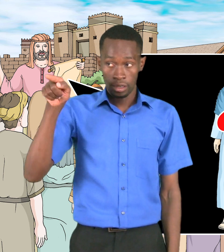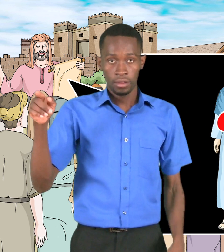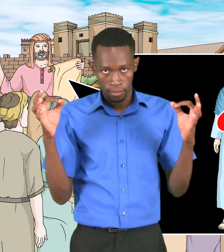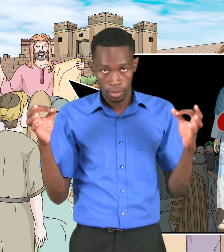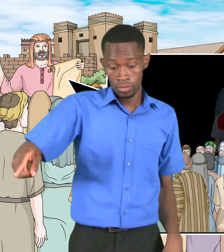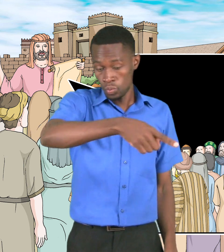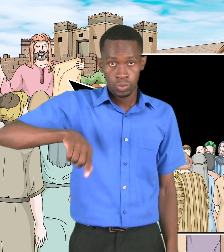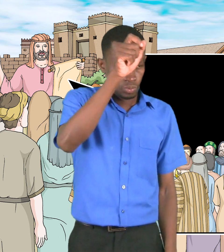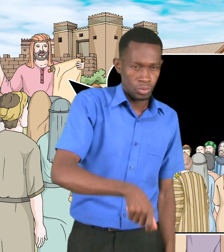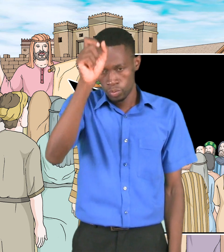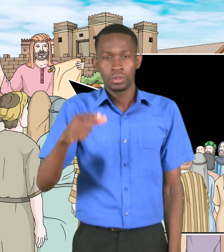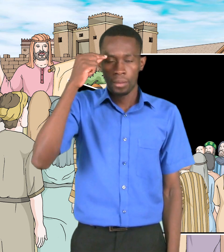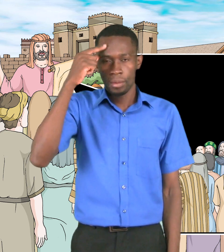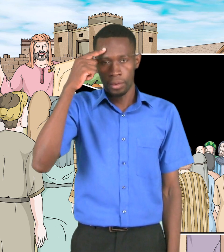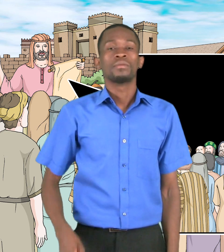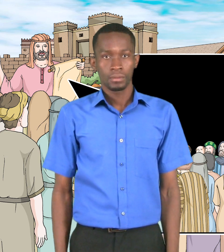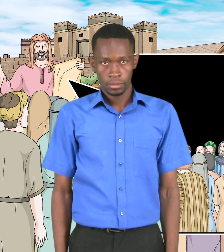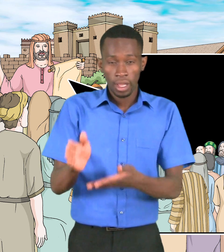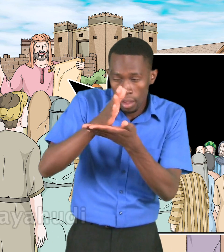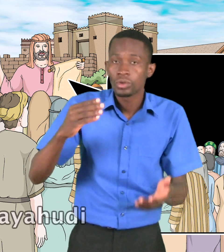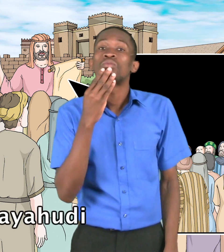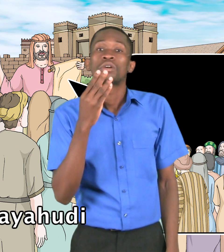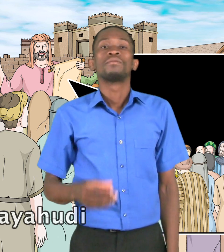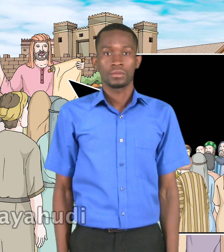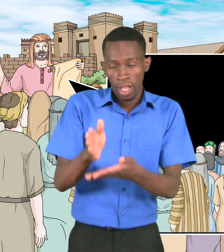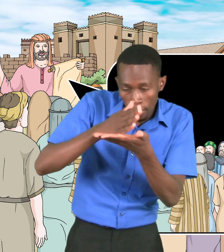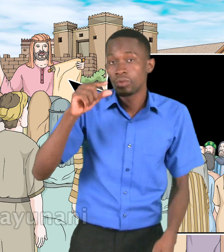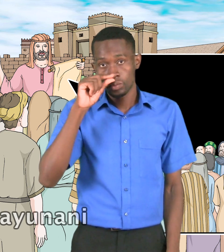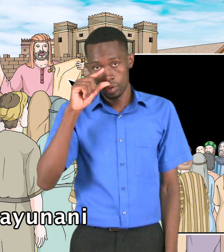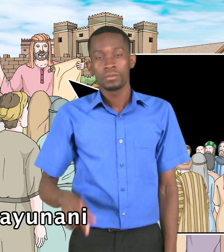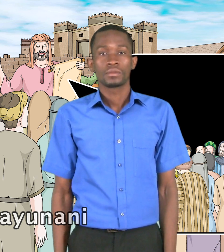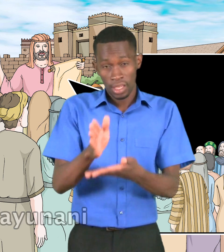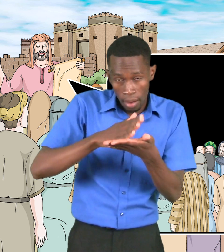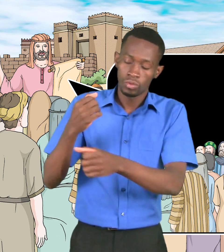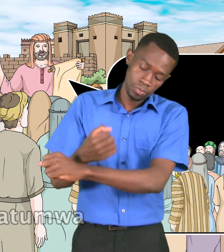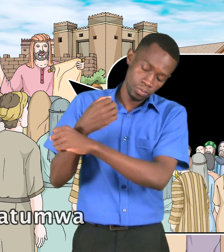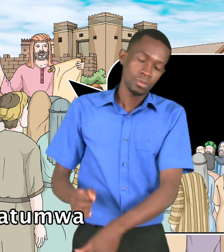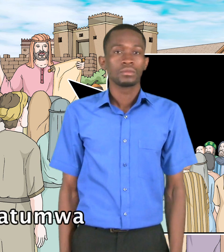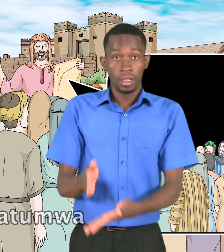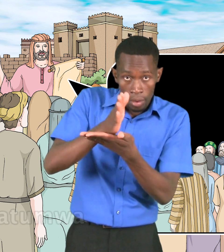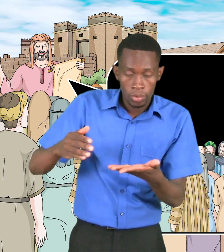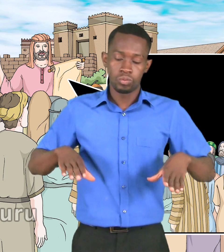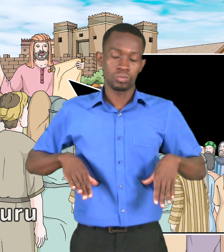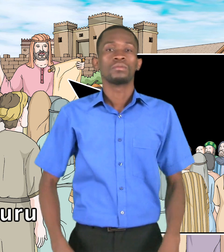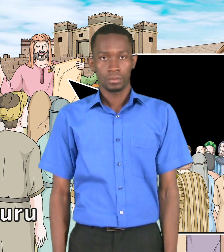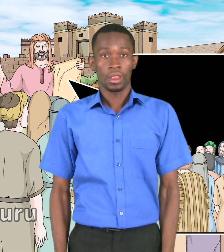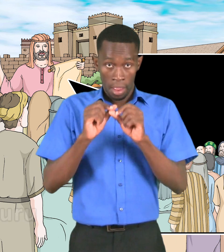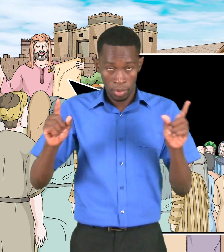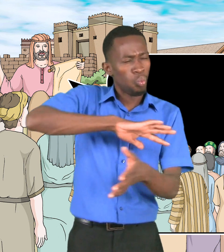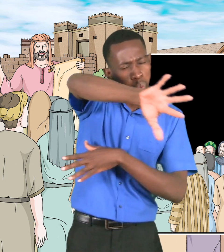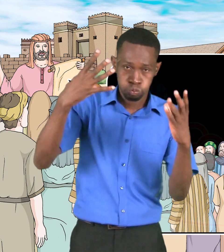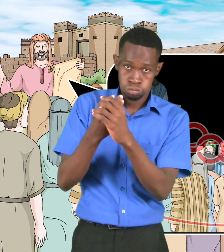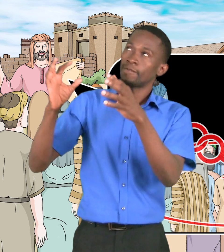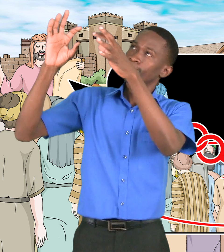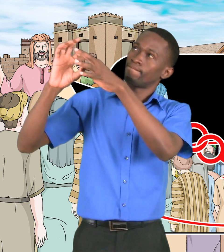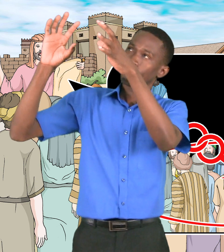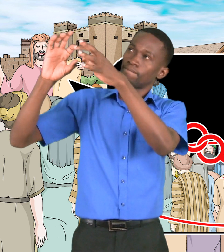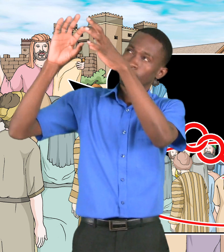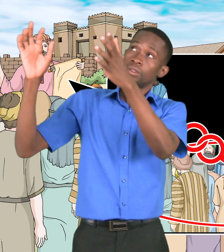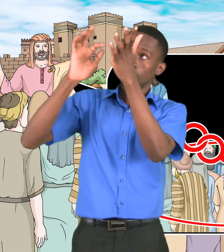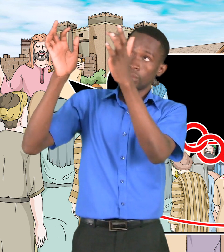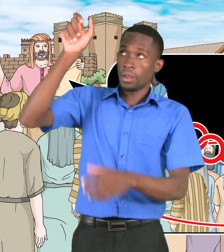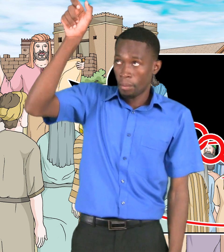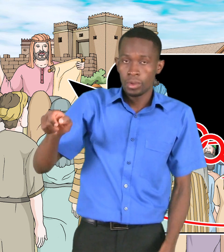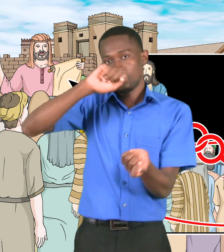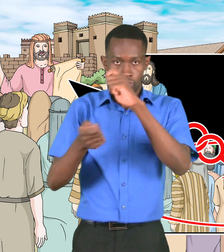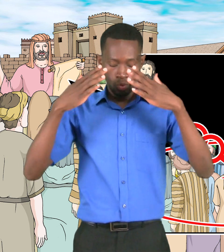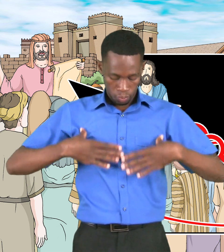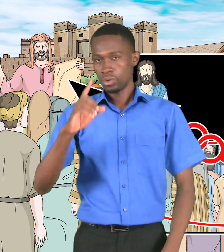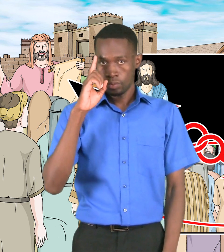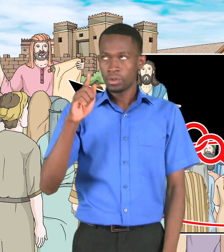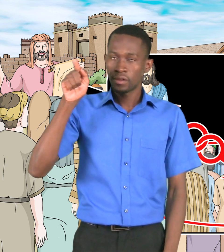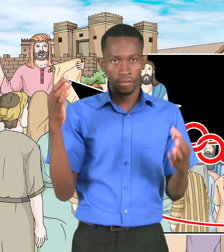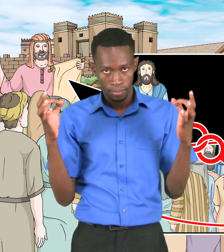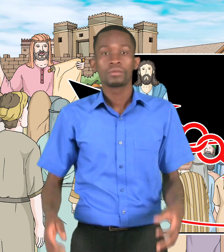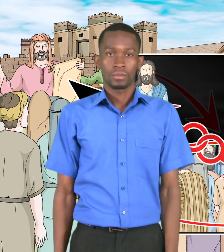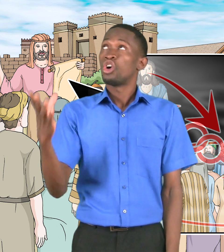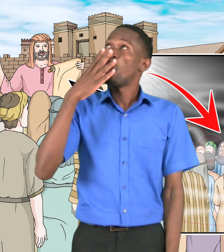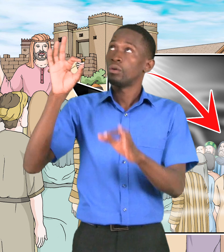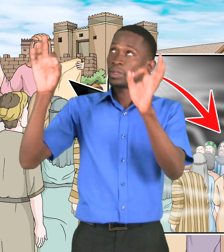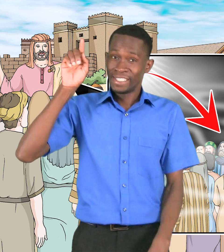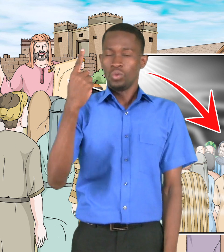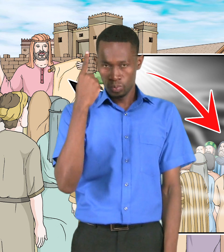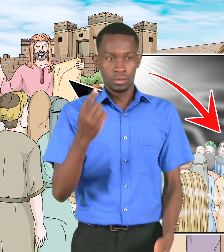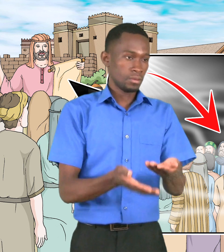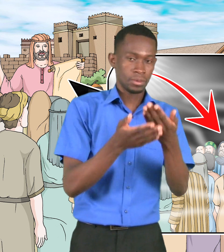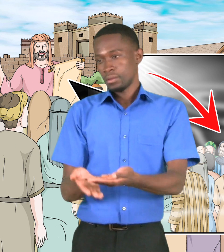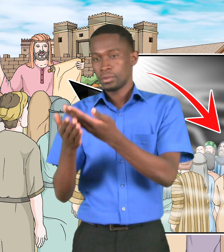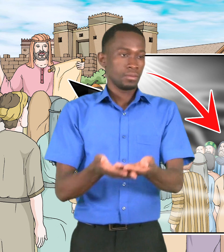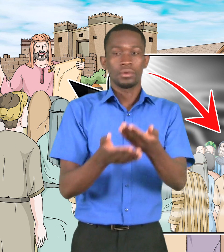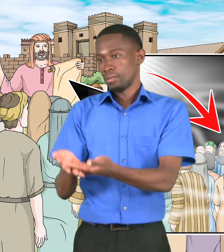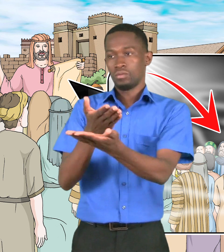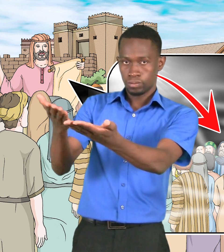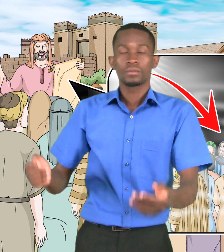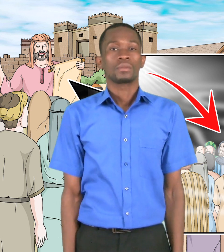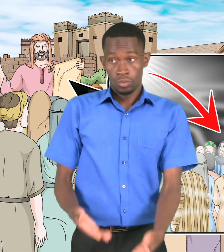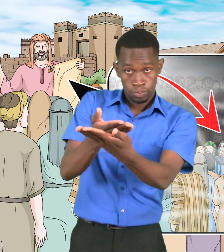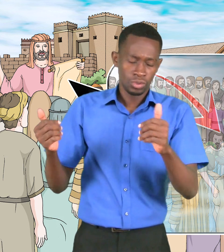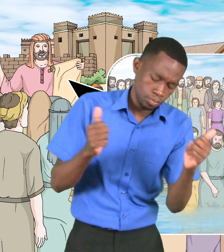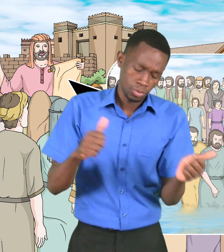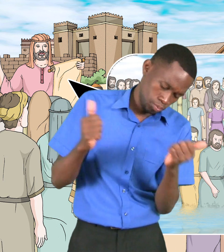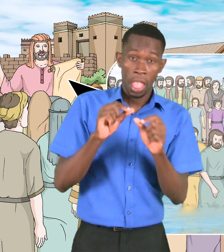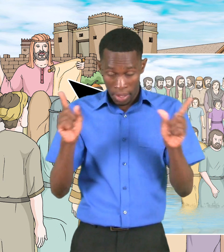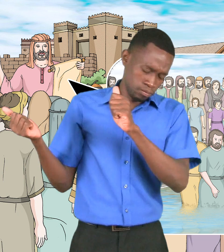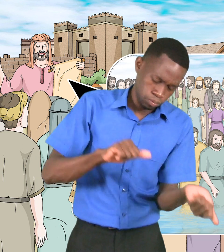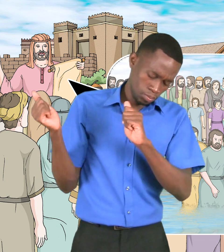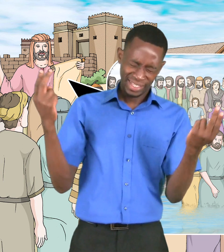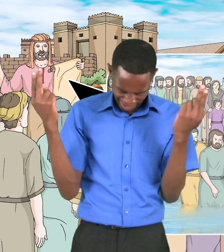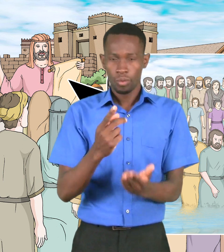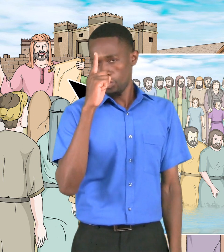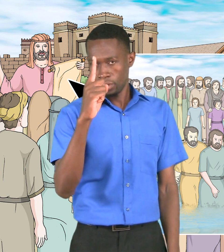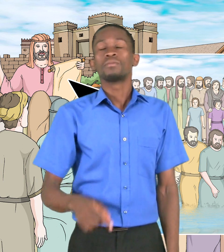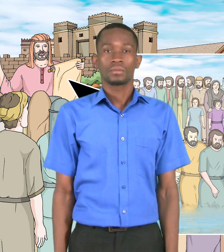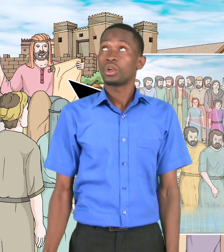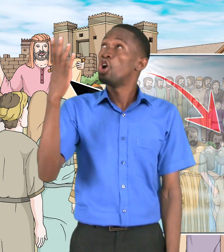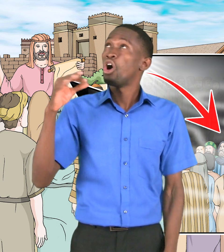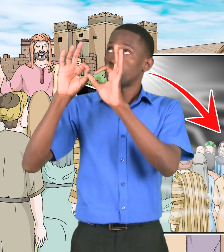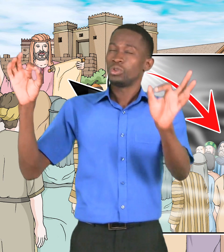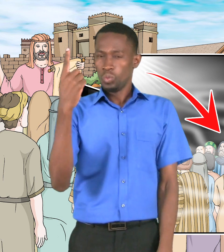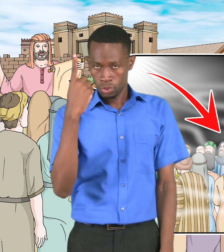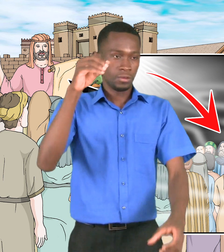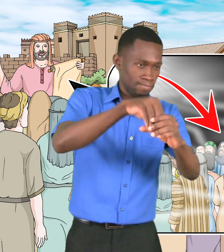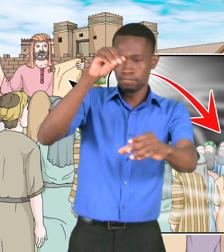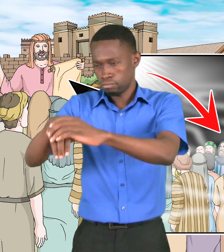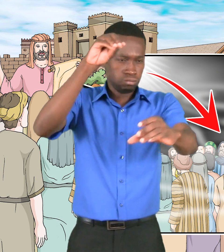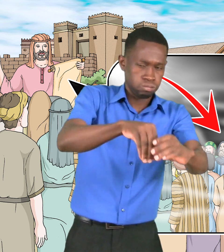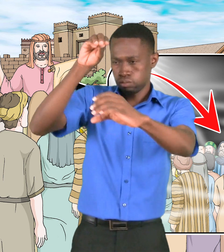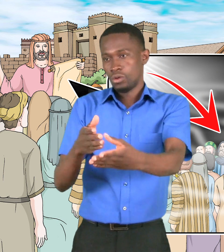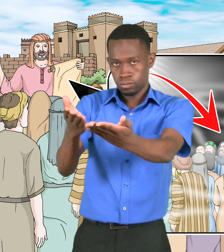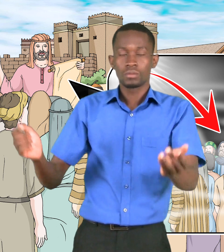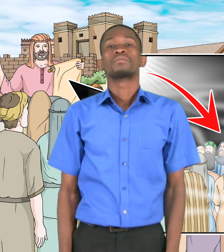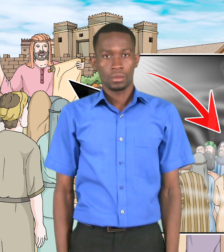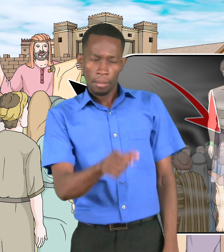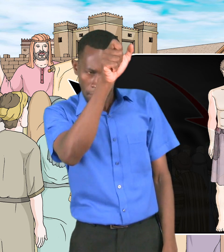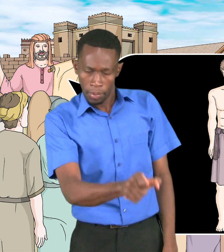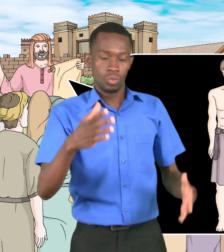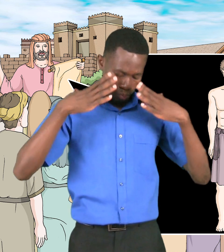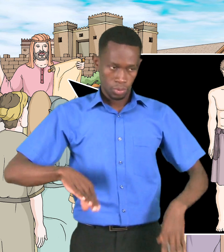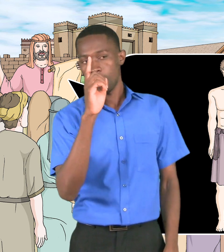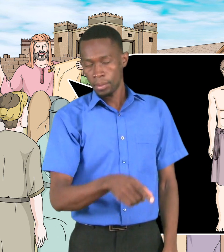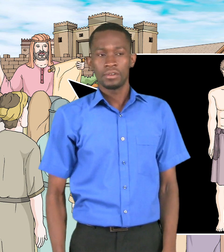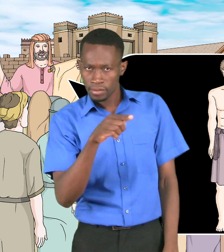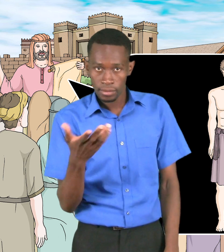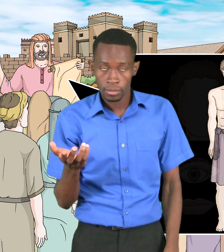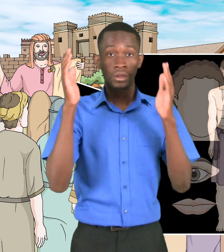For in one Spirit we were all baptized into one body, whether Jews or Greeks, slave or free, and we were all given one Spirit to drink.